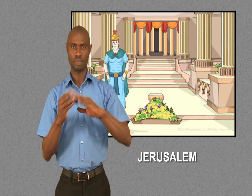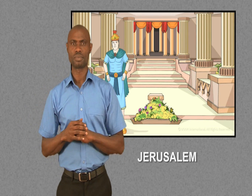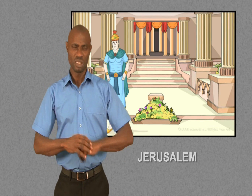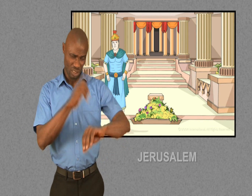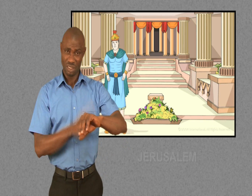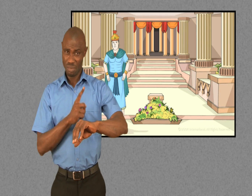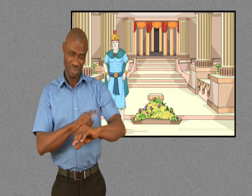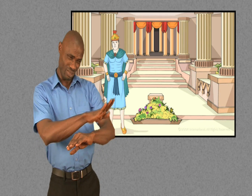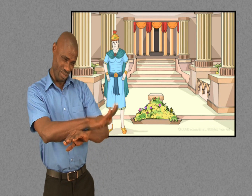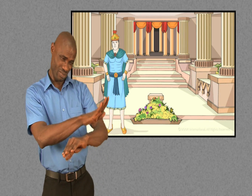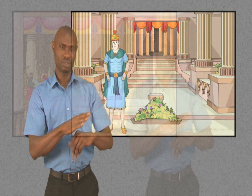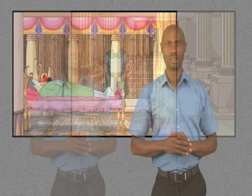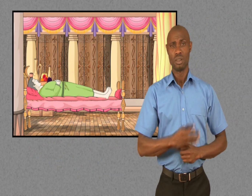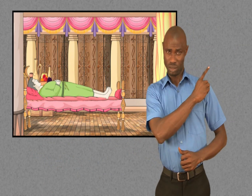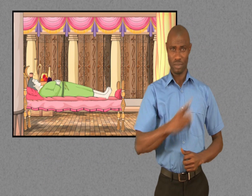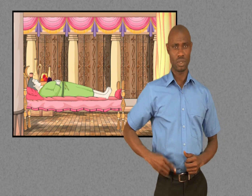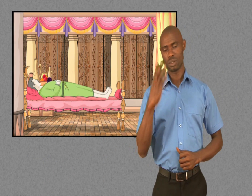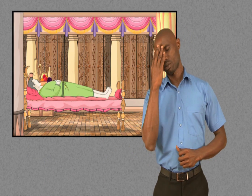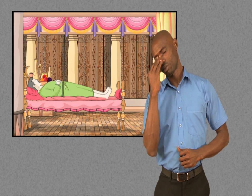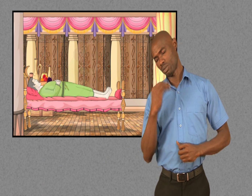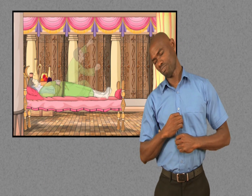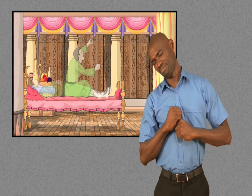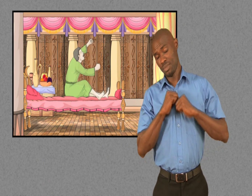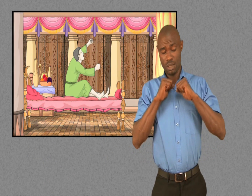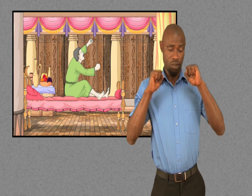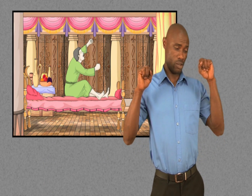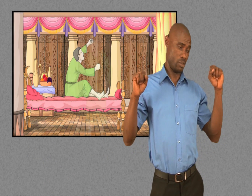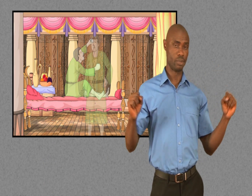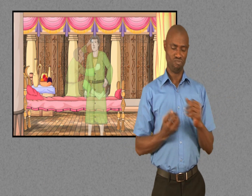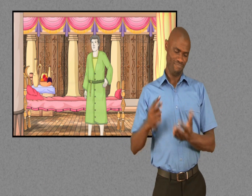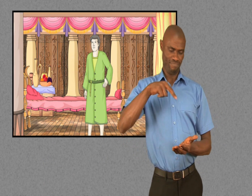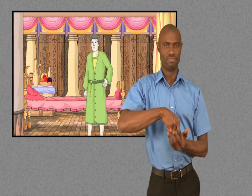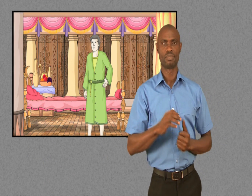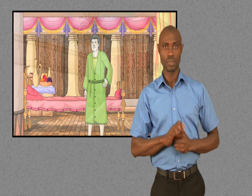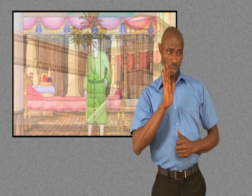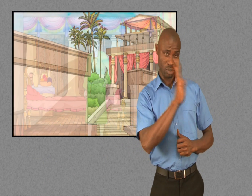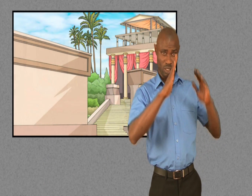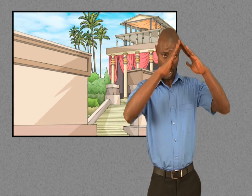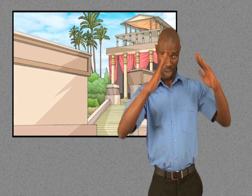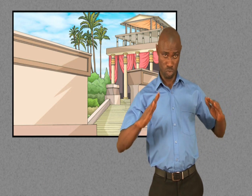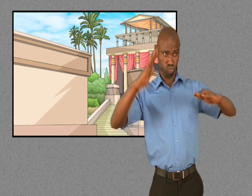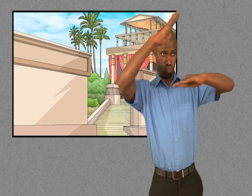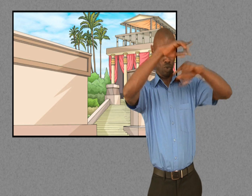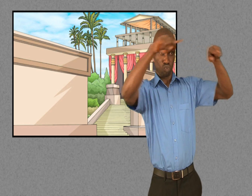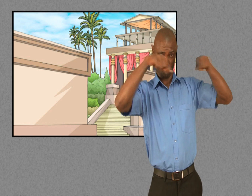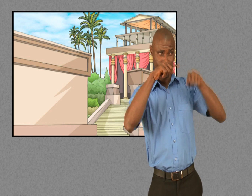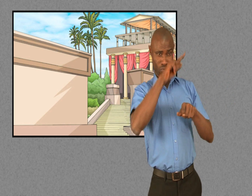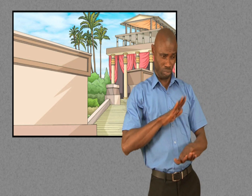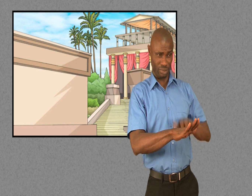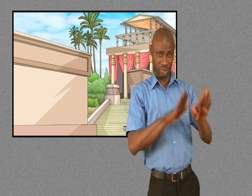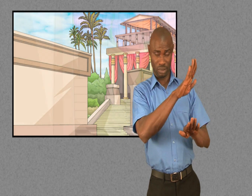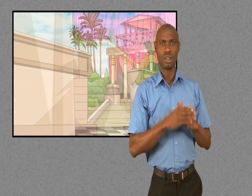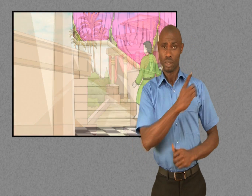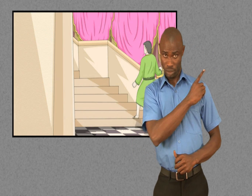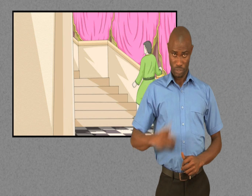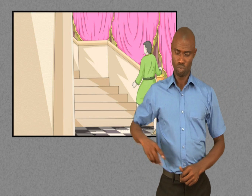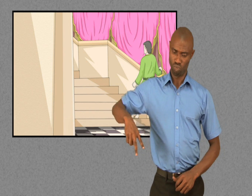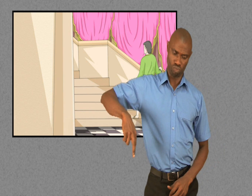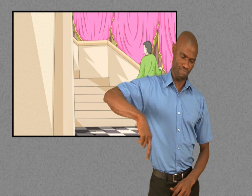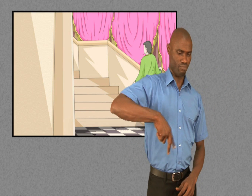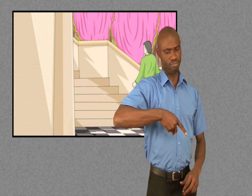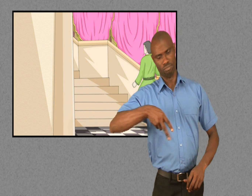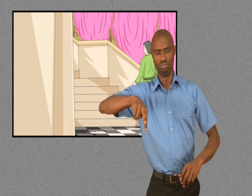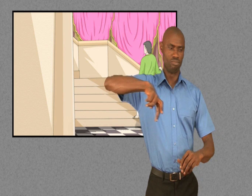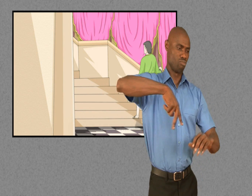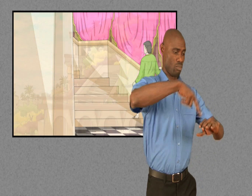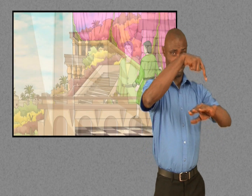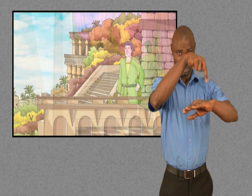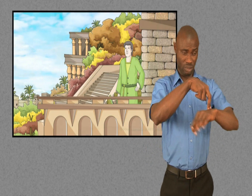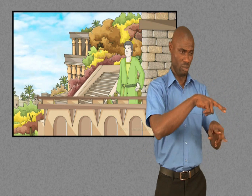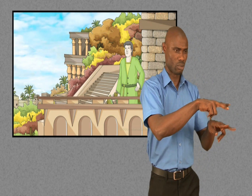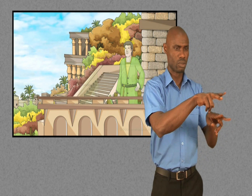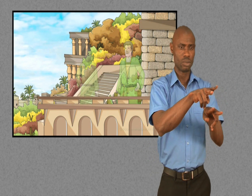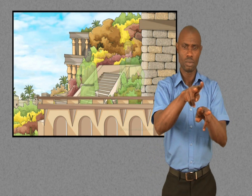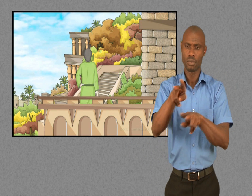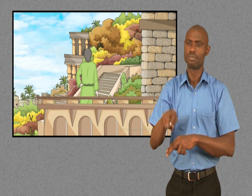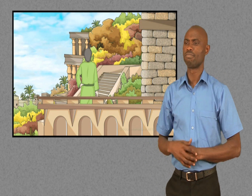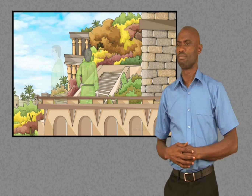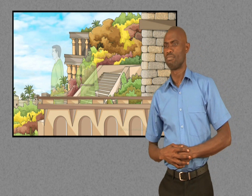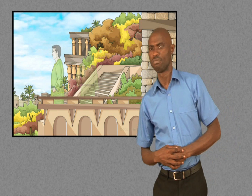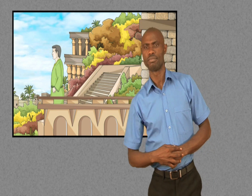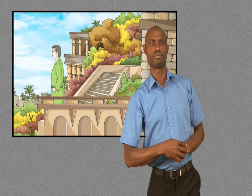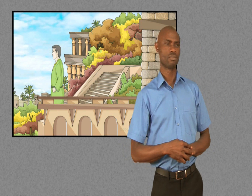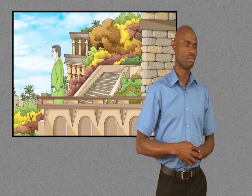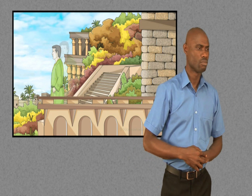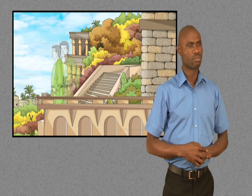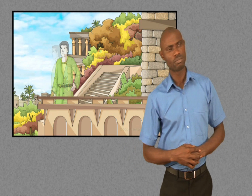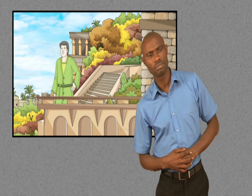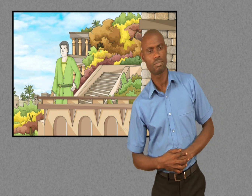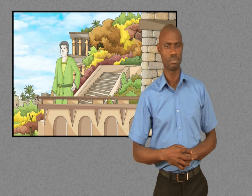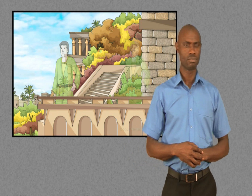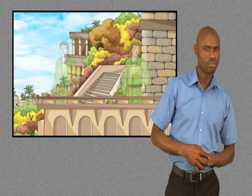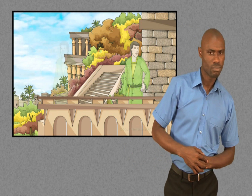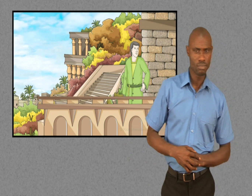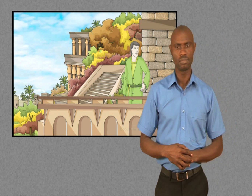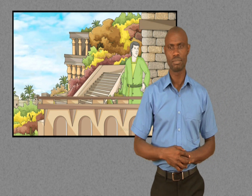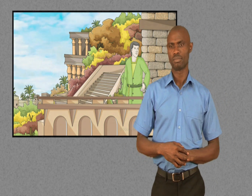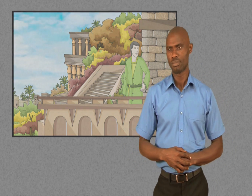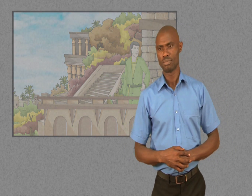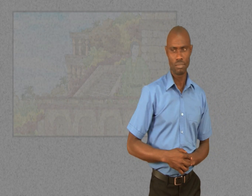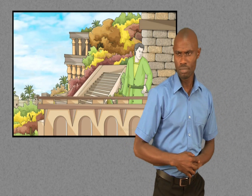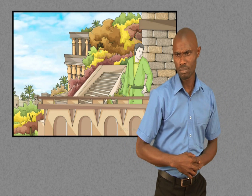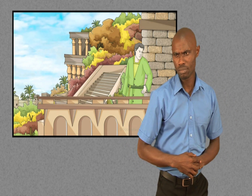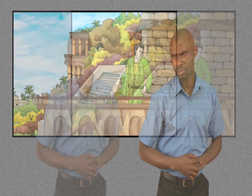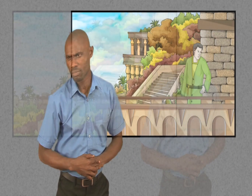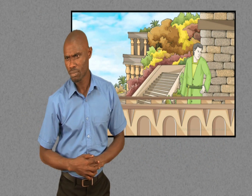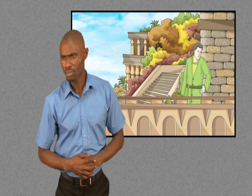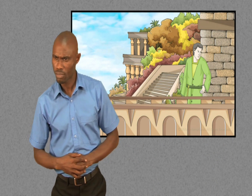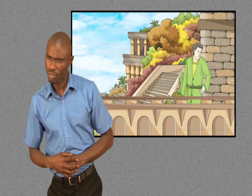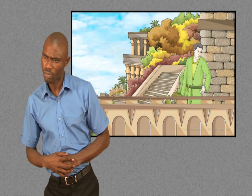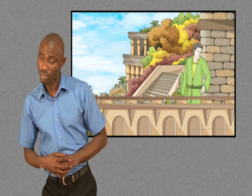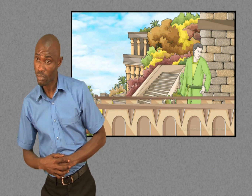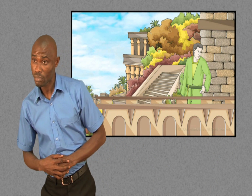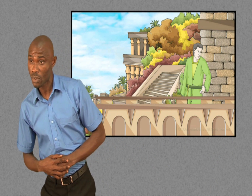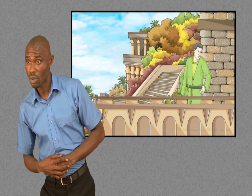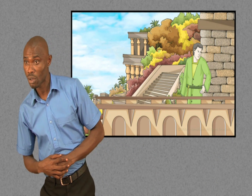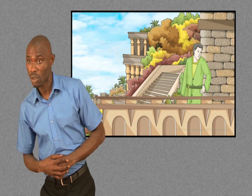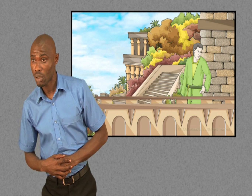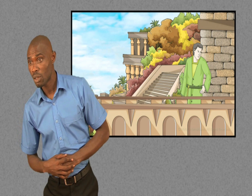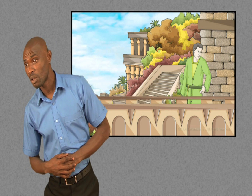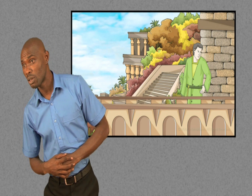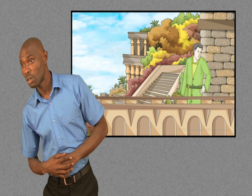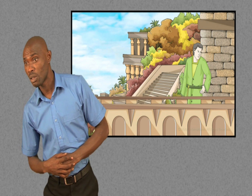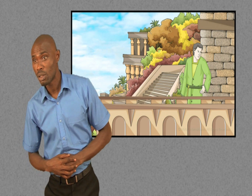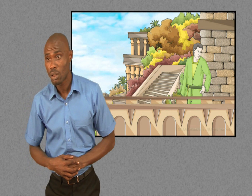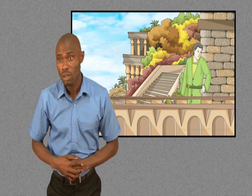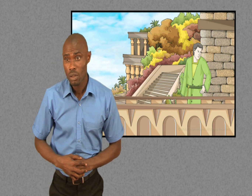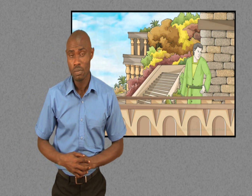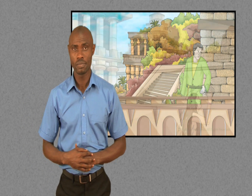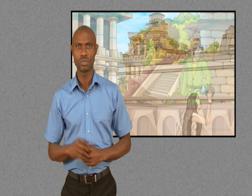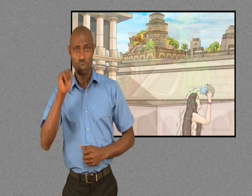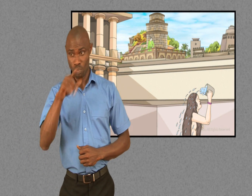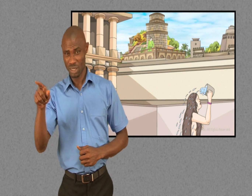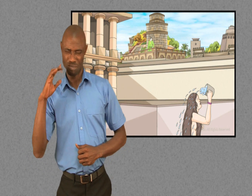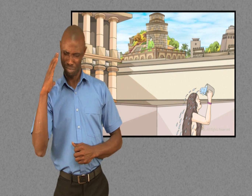One evening David got up from his bed and strolled around on the roof of the palace.